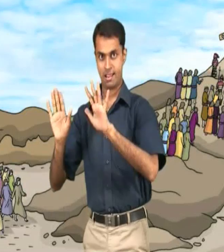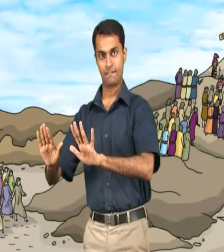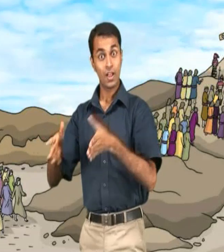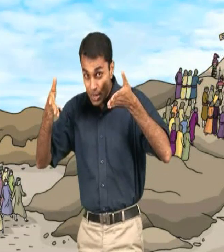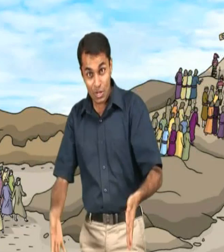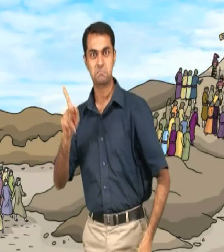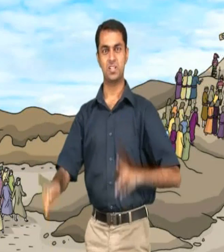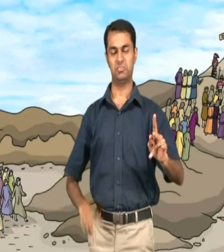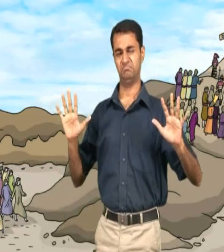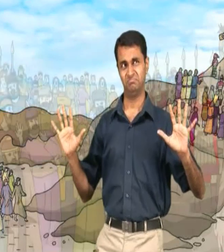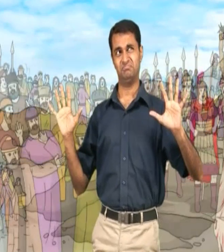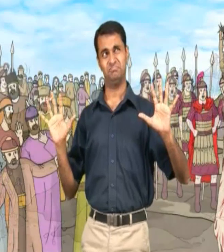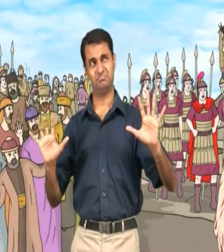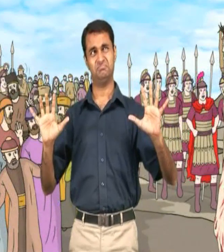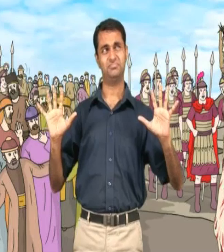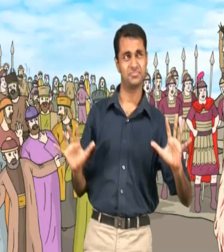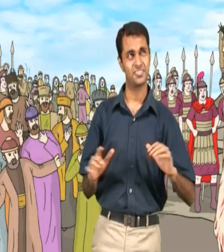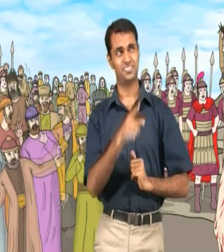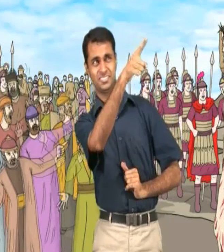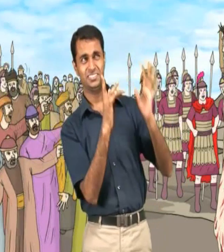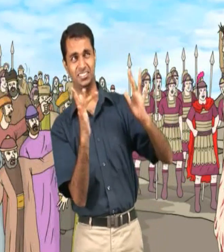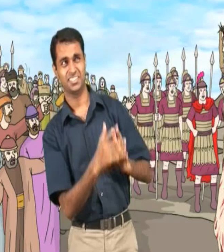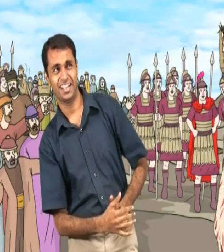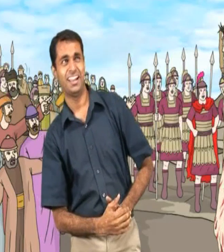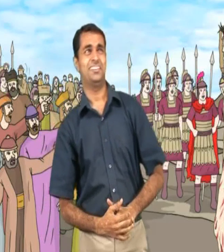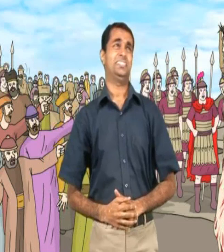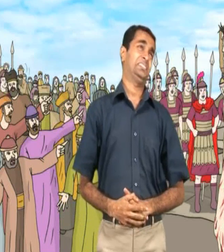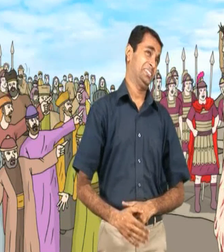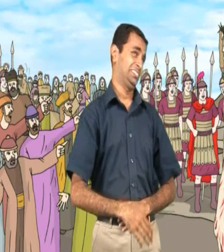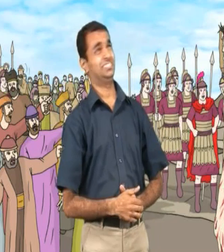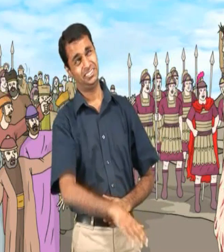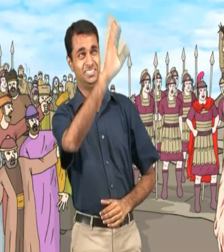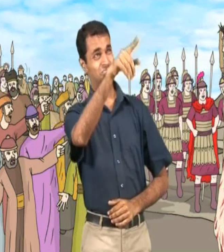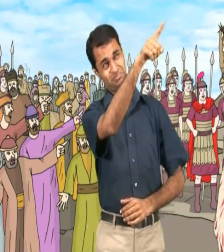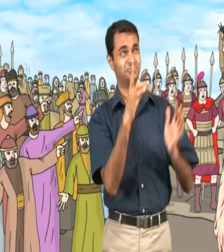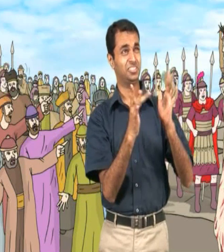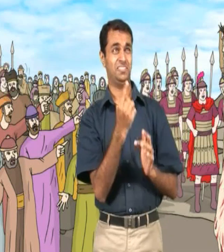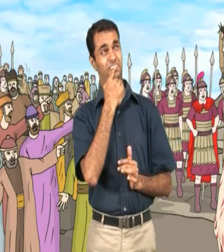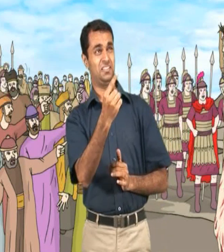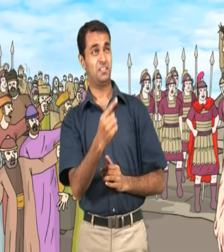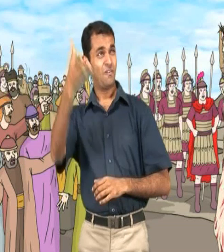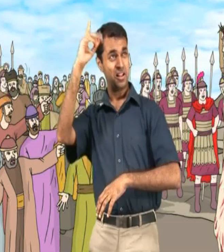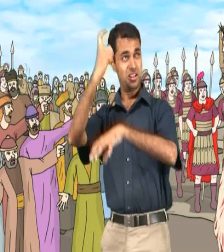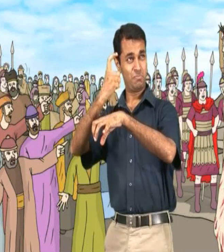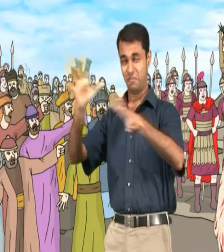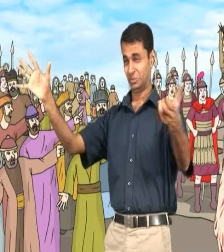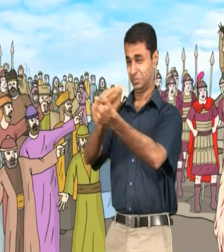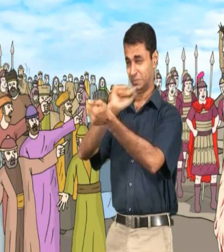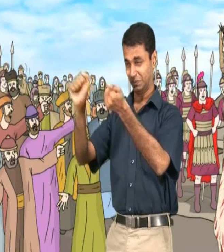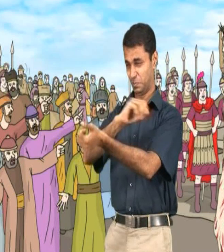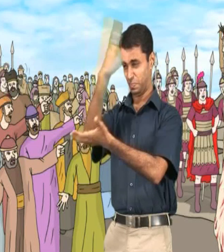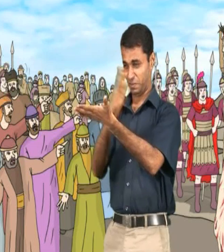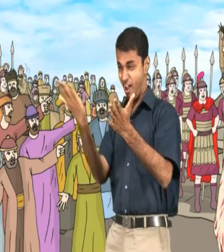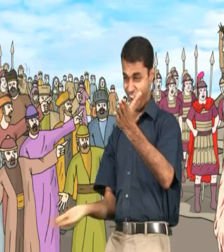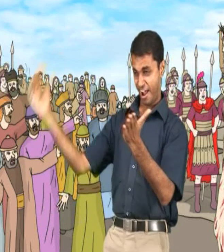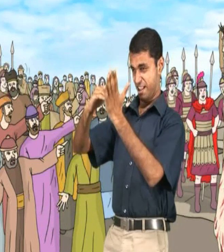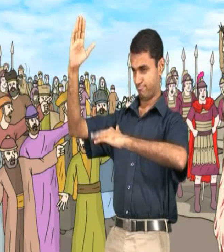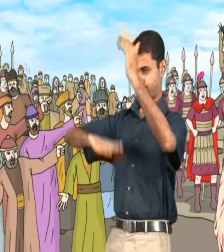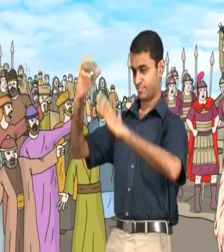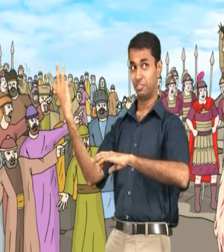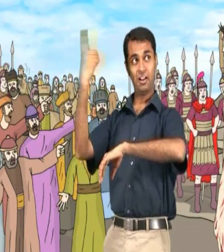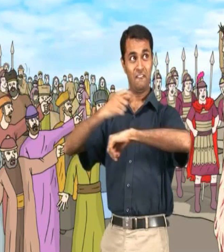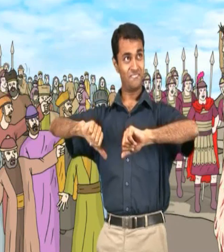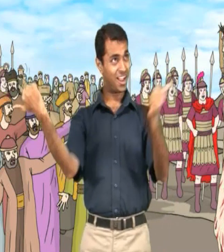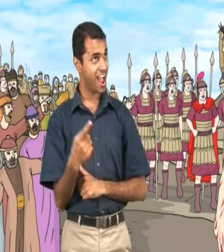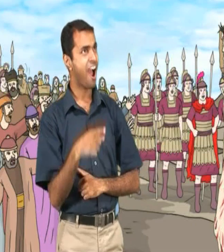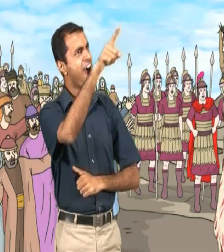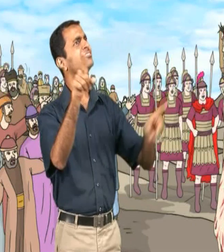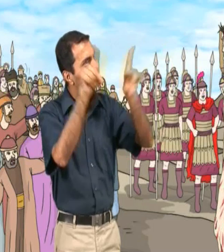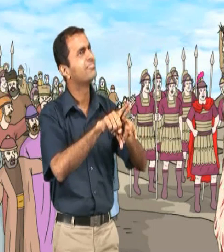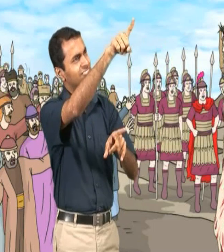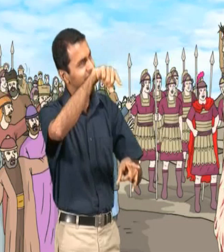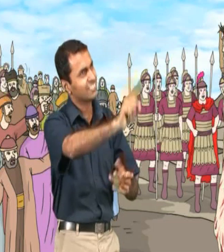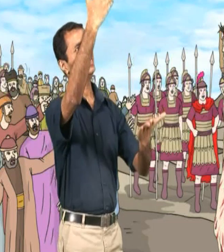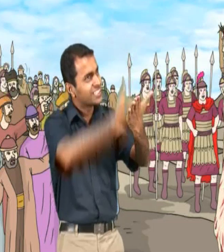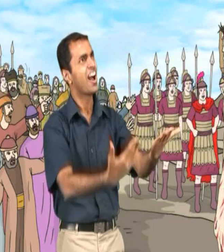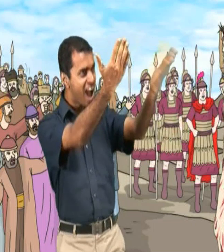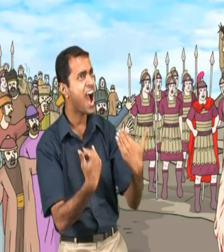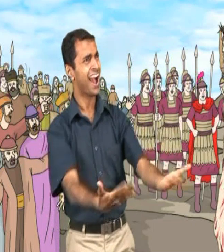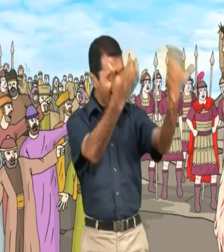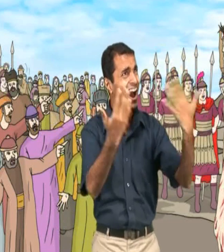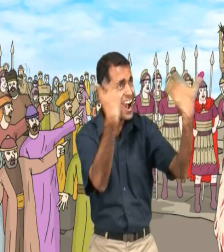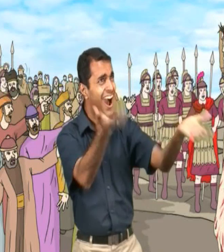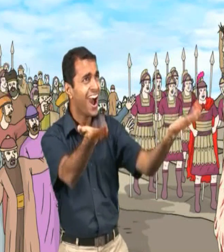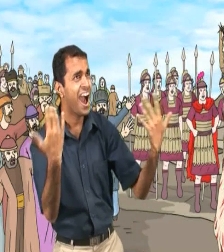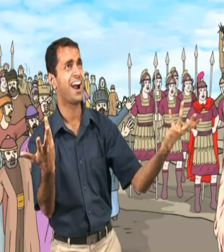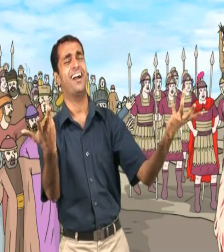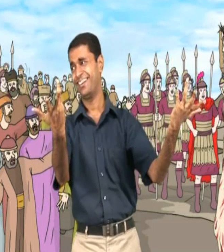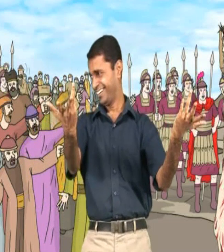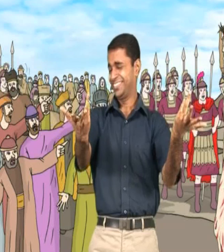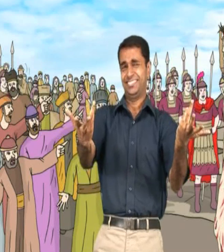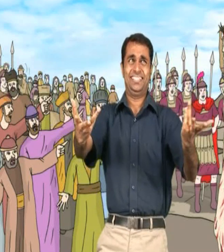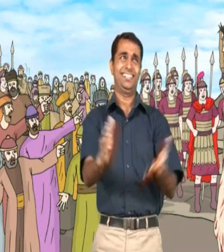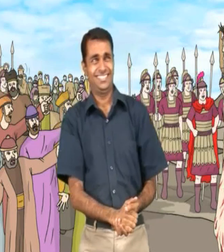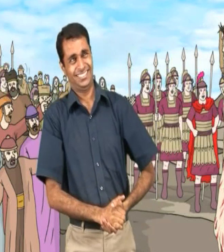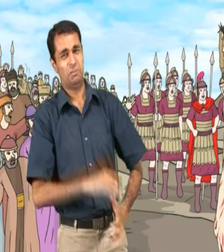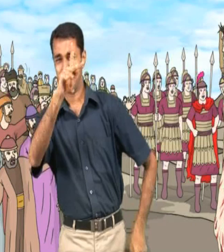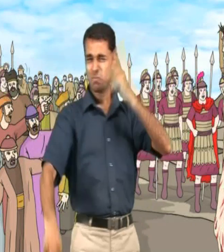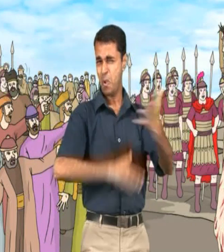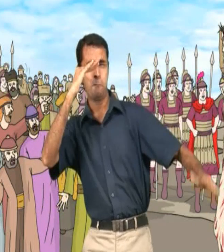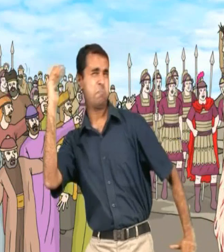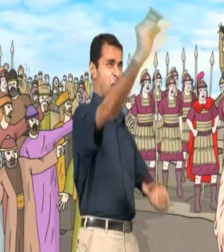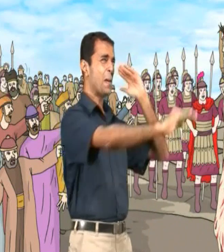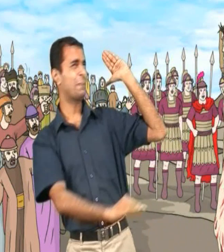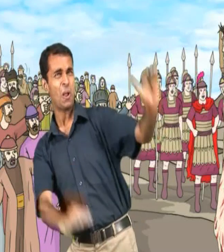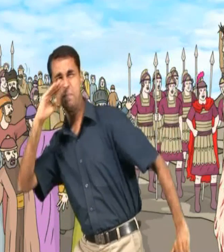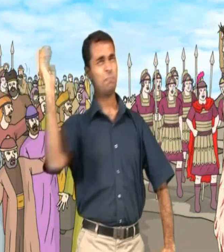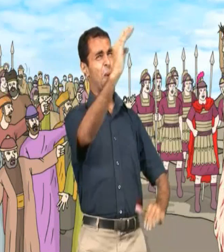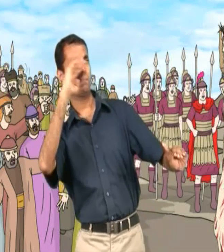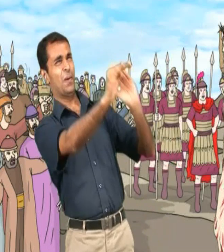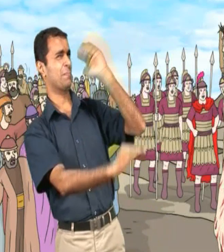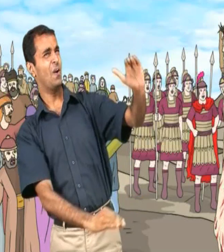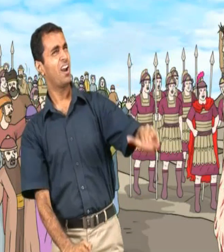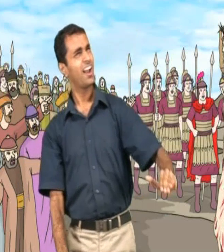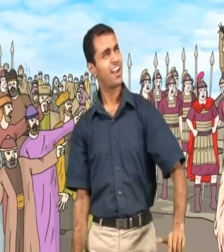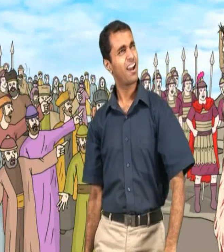And those who passed by heaped abuse on Him, shaking their heads and saying, “You who are going to destroy the temple and rebuild it in three days, save Yourself!